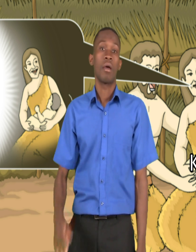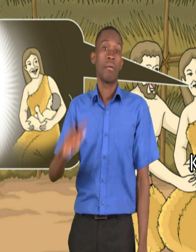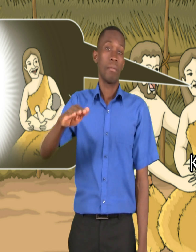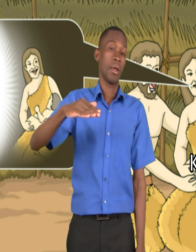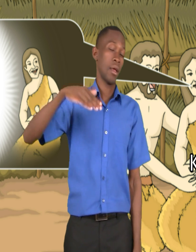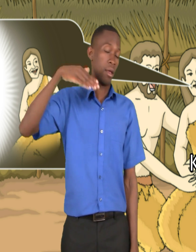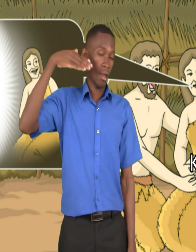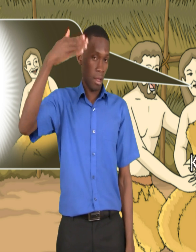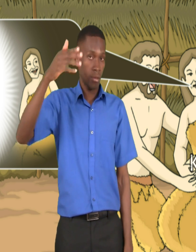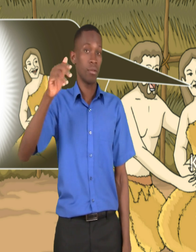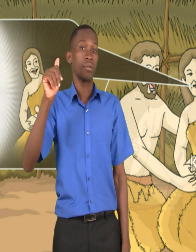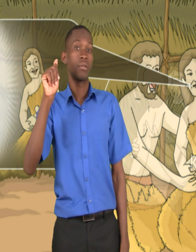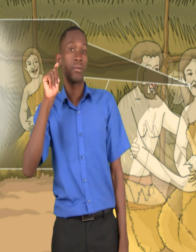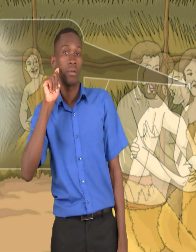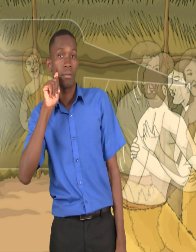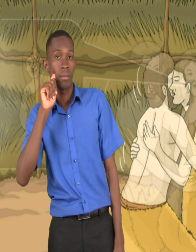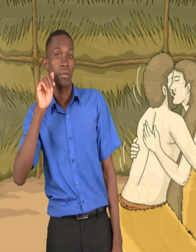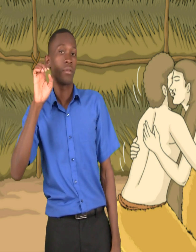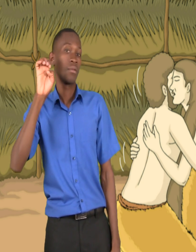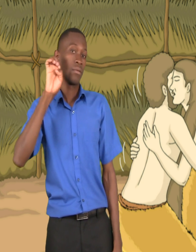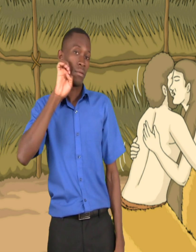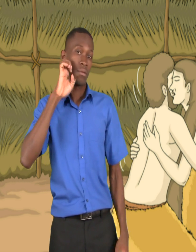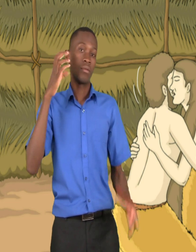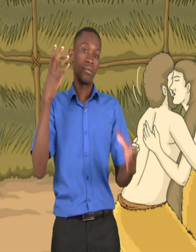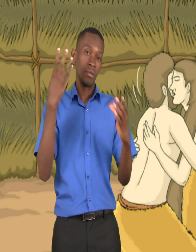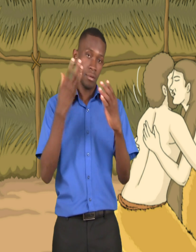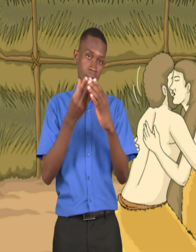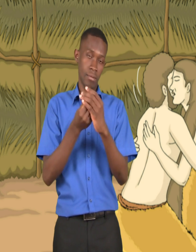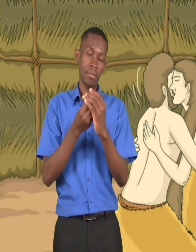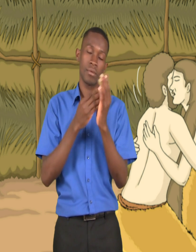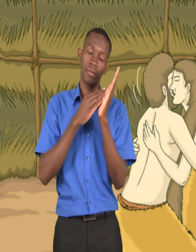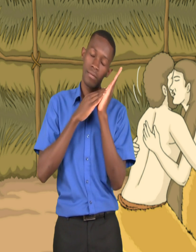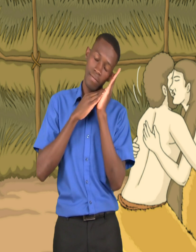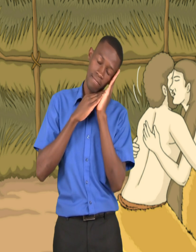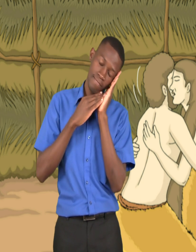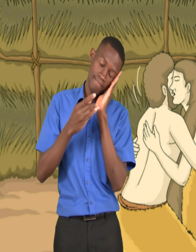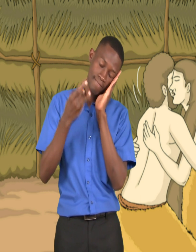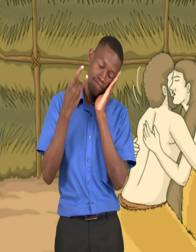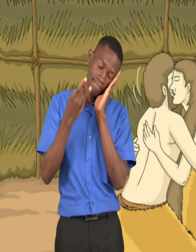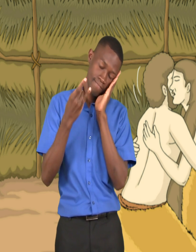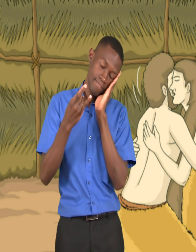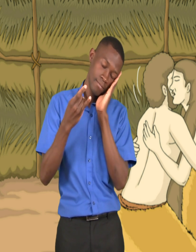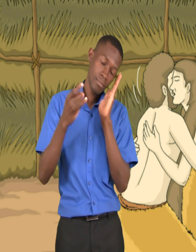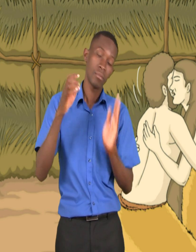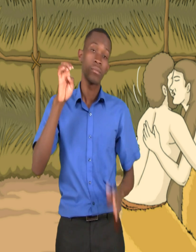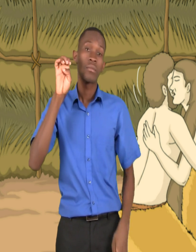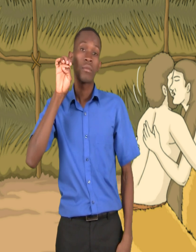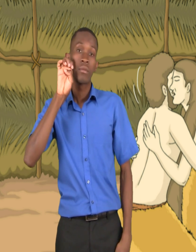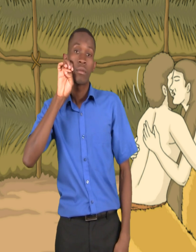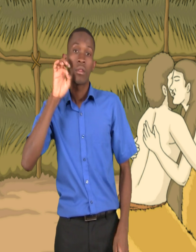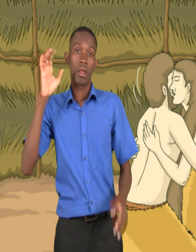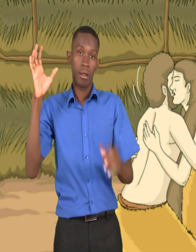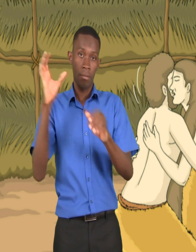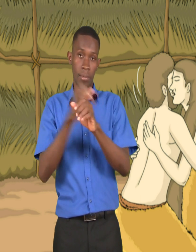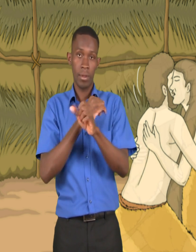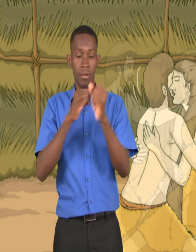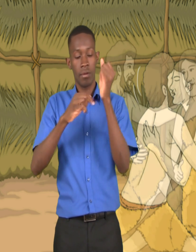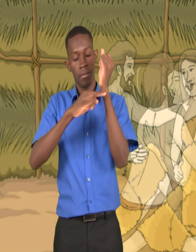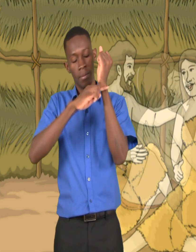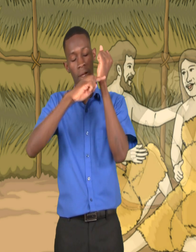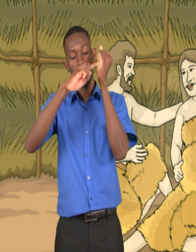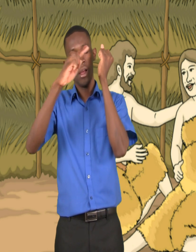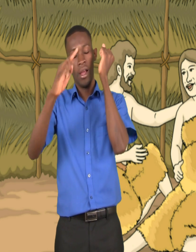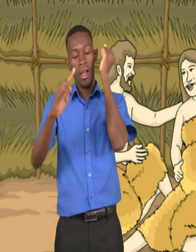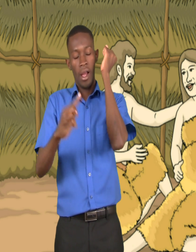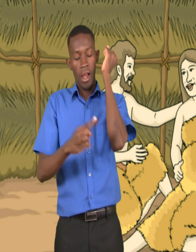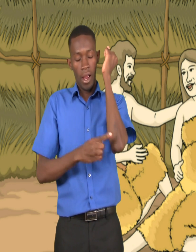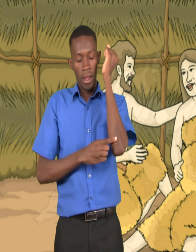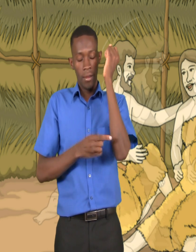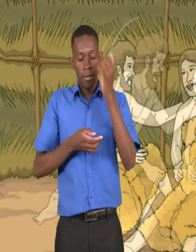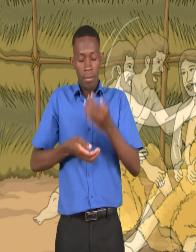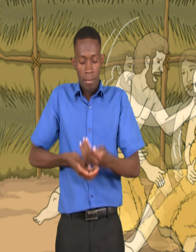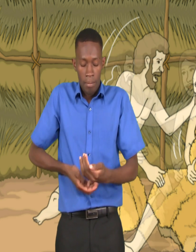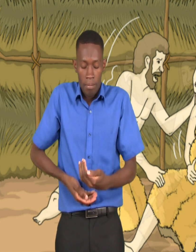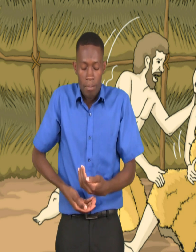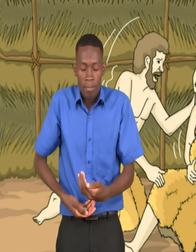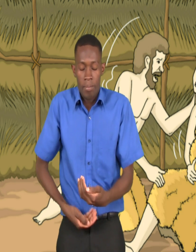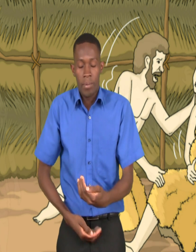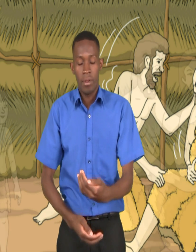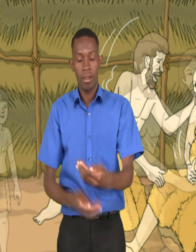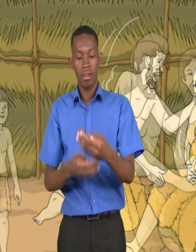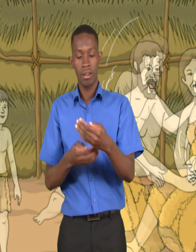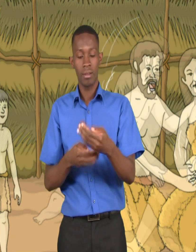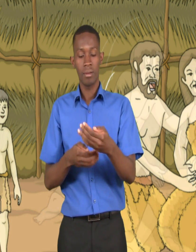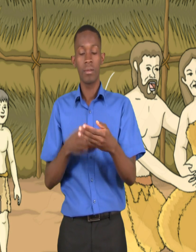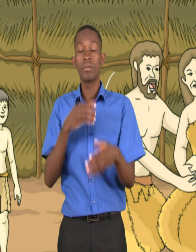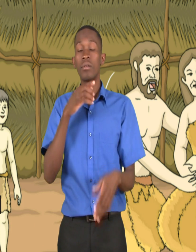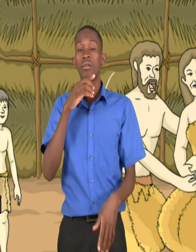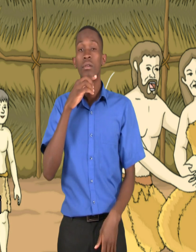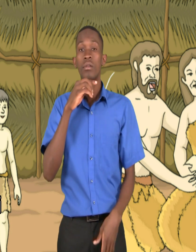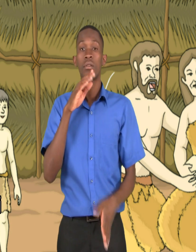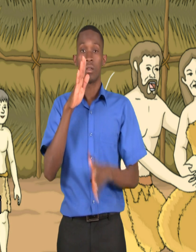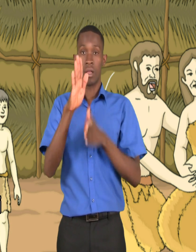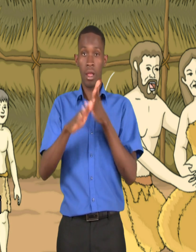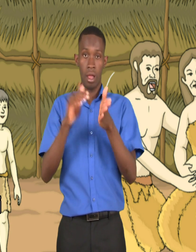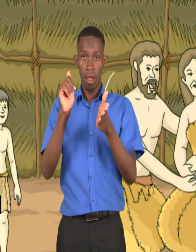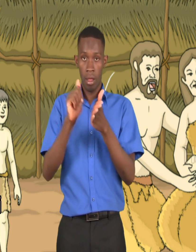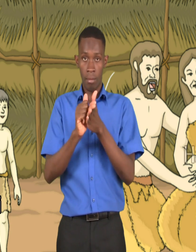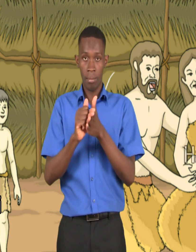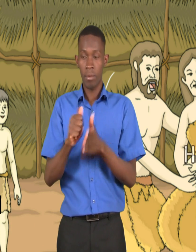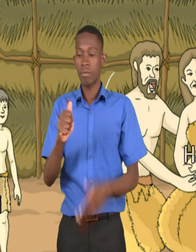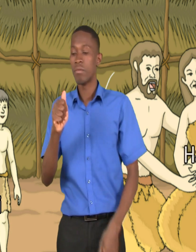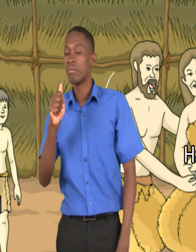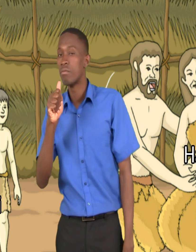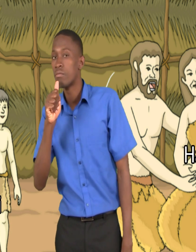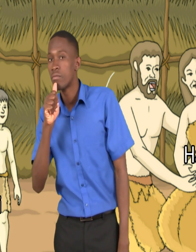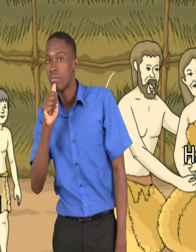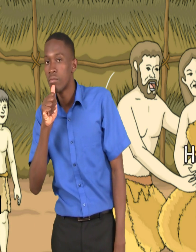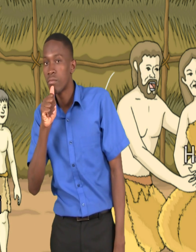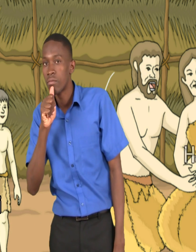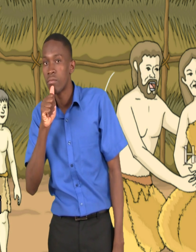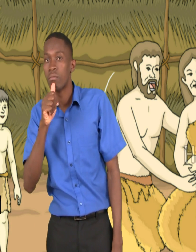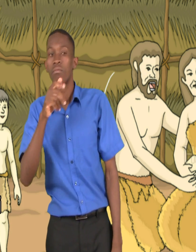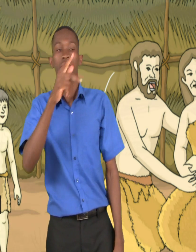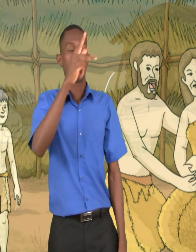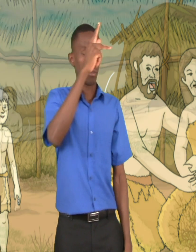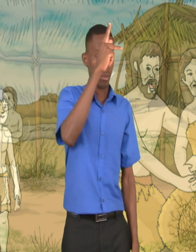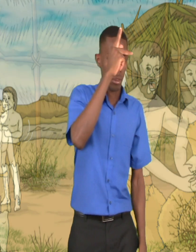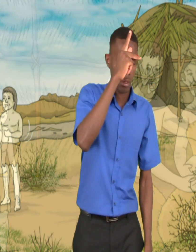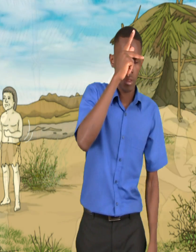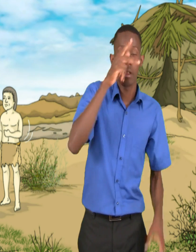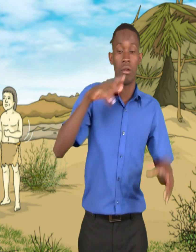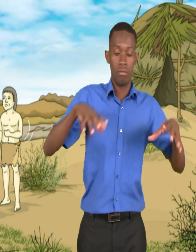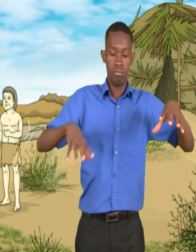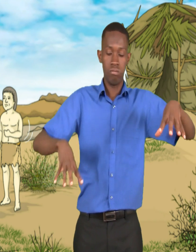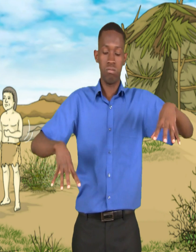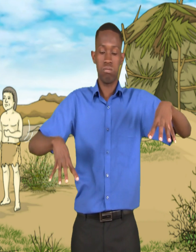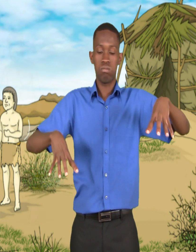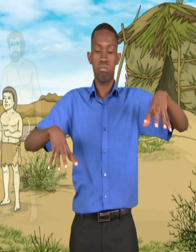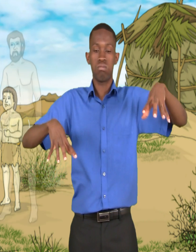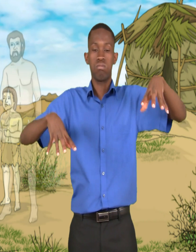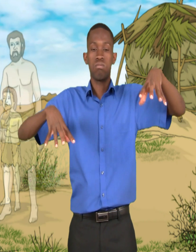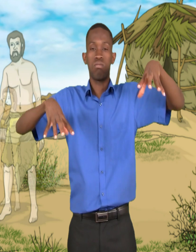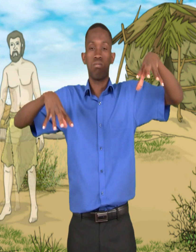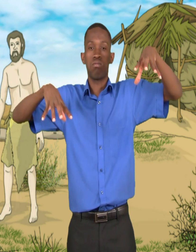Later she gave birth to Cain’s brother Abel.